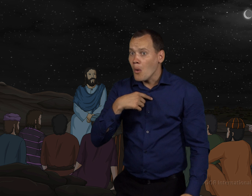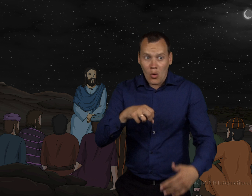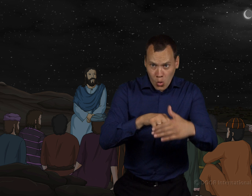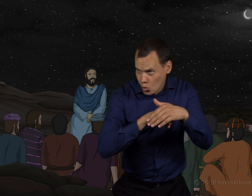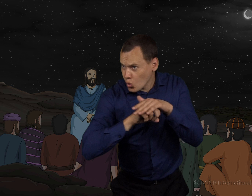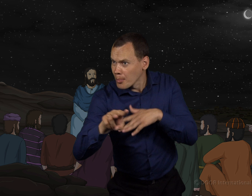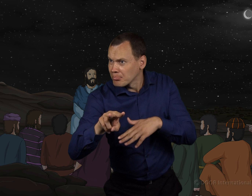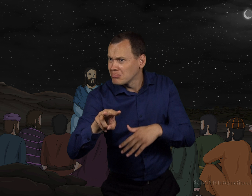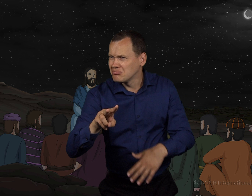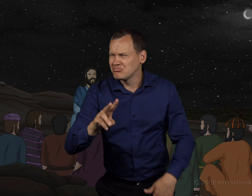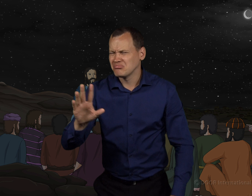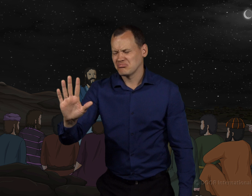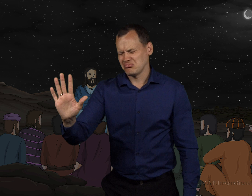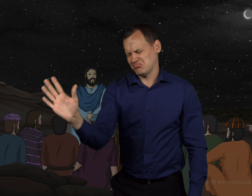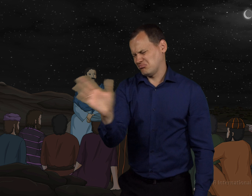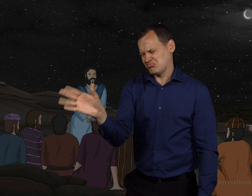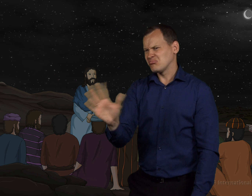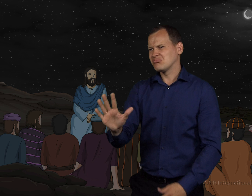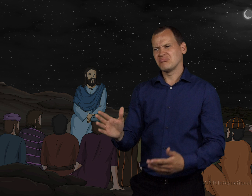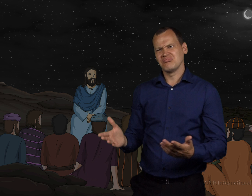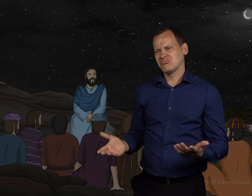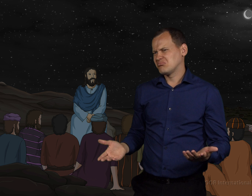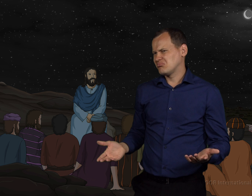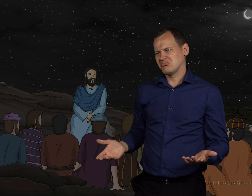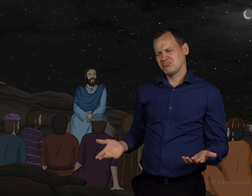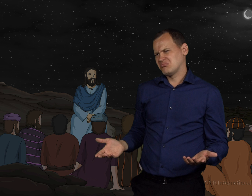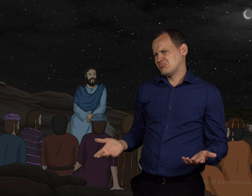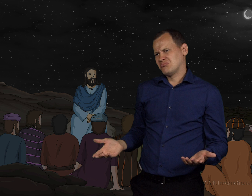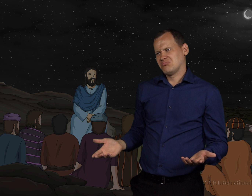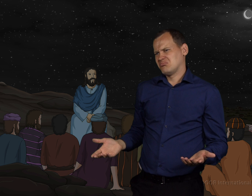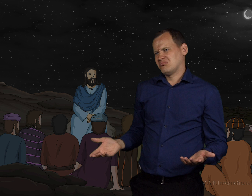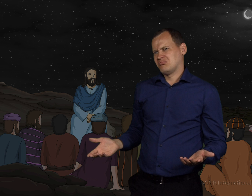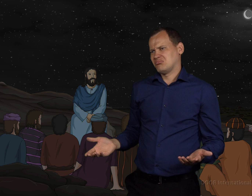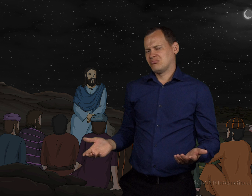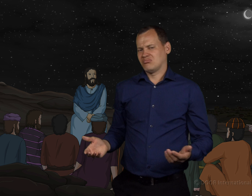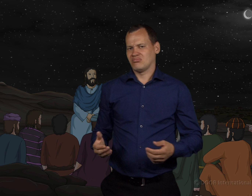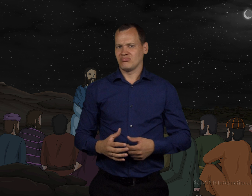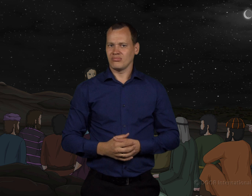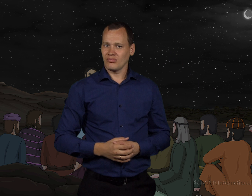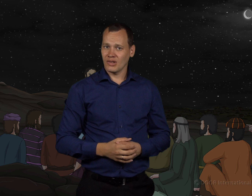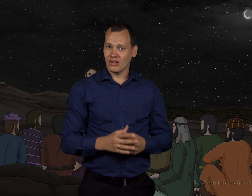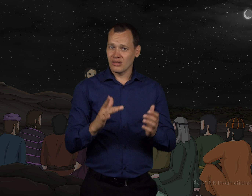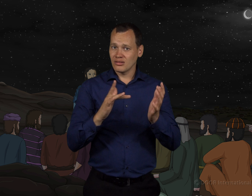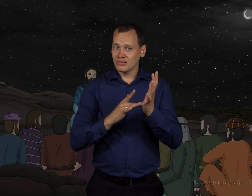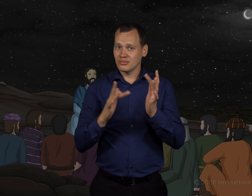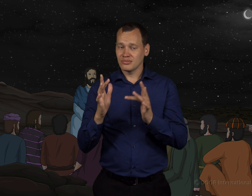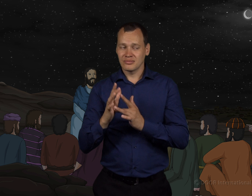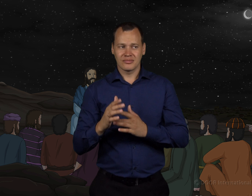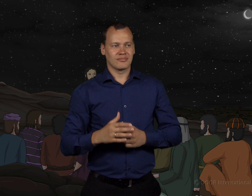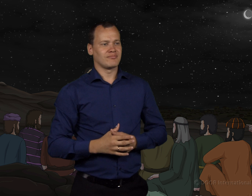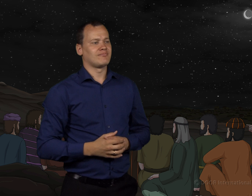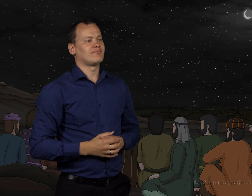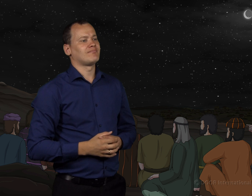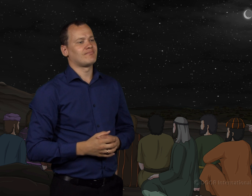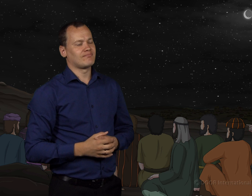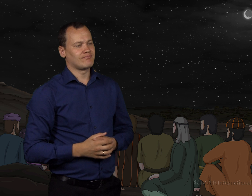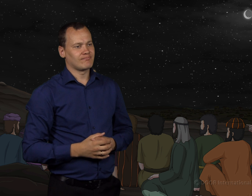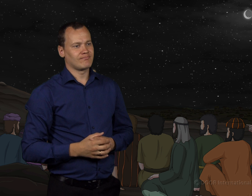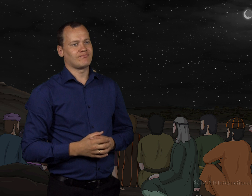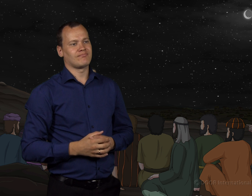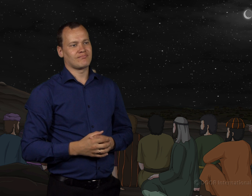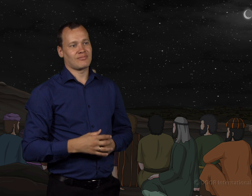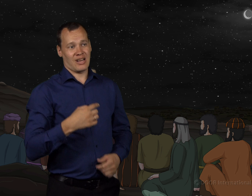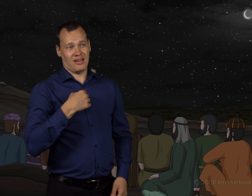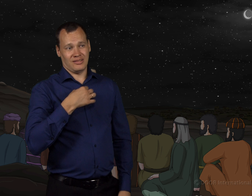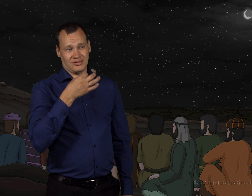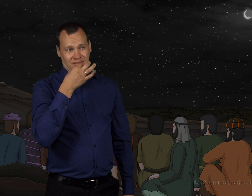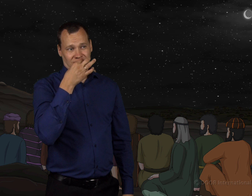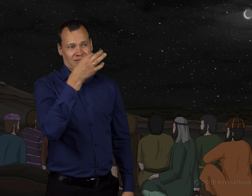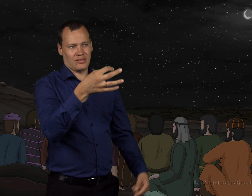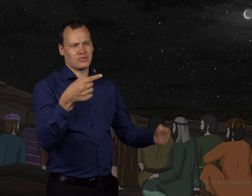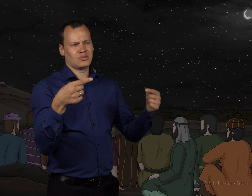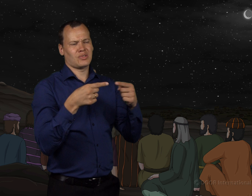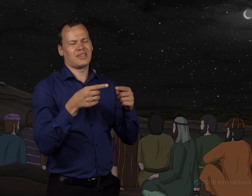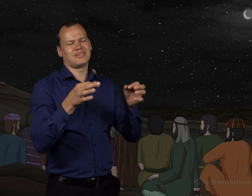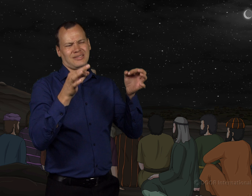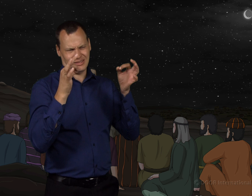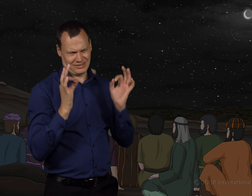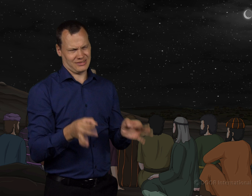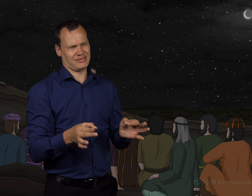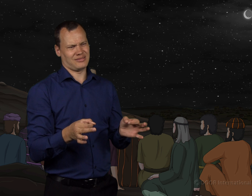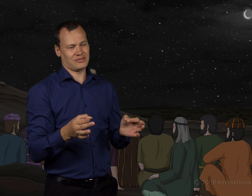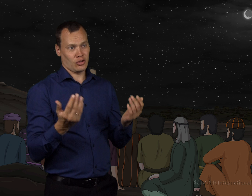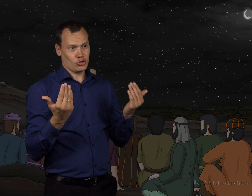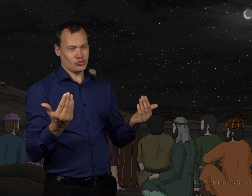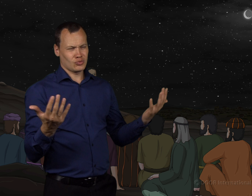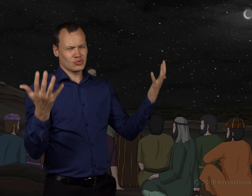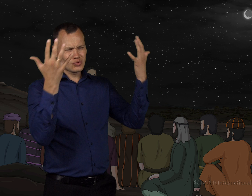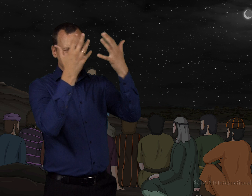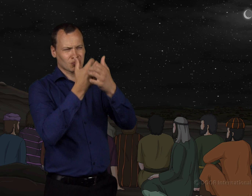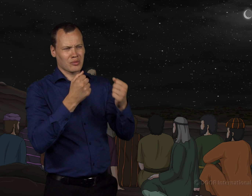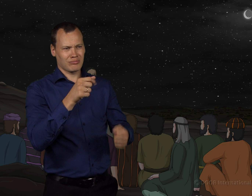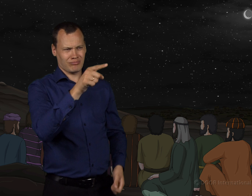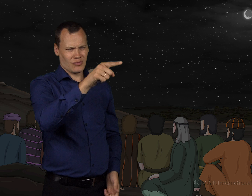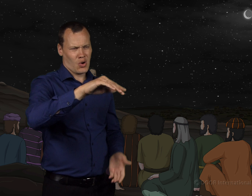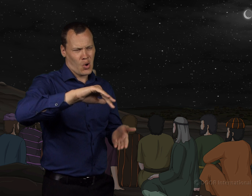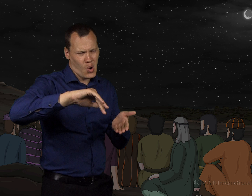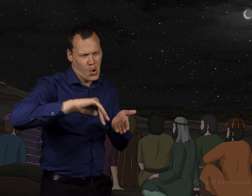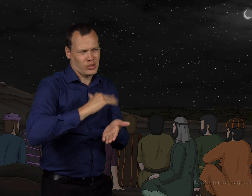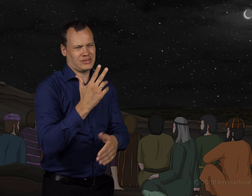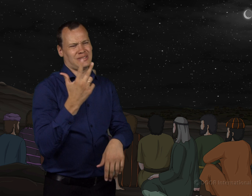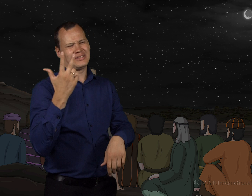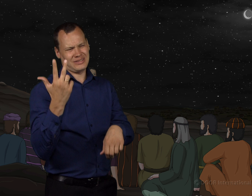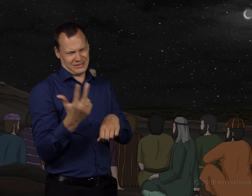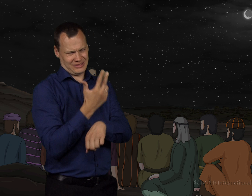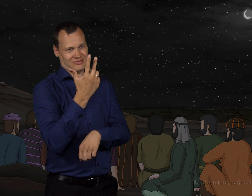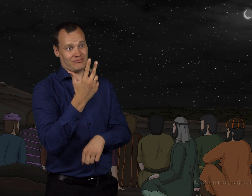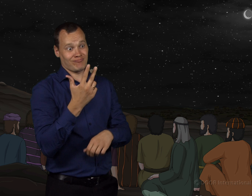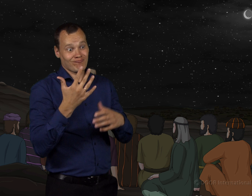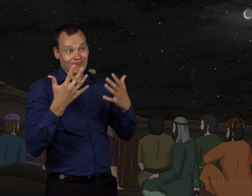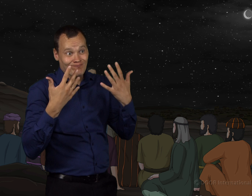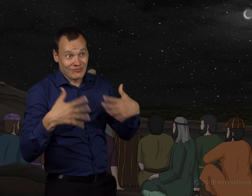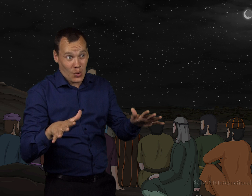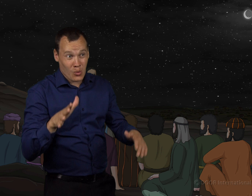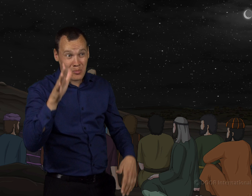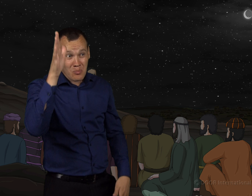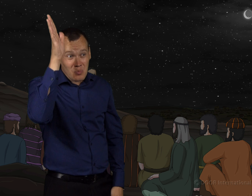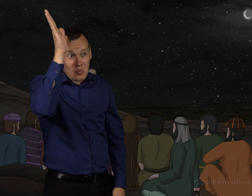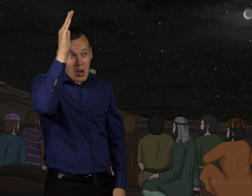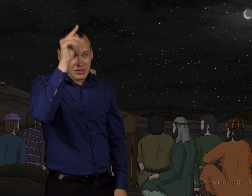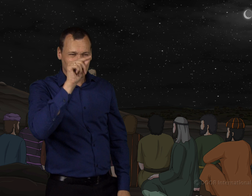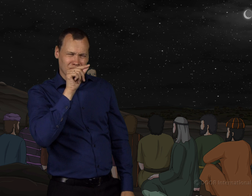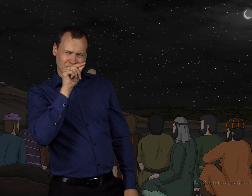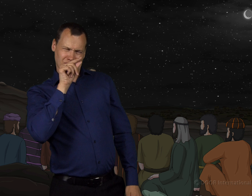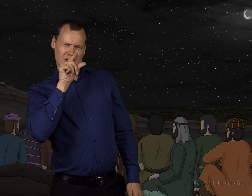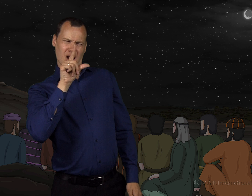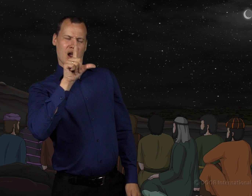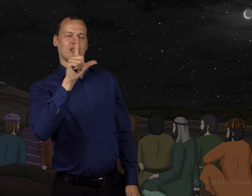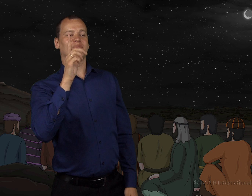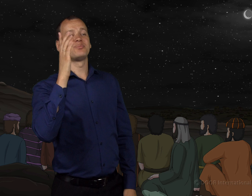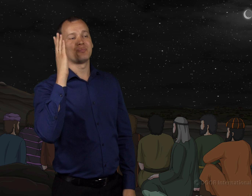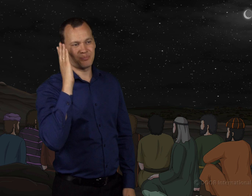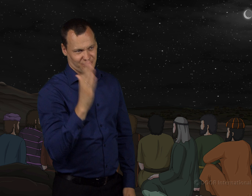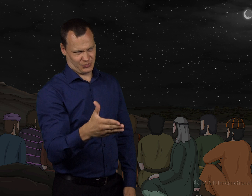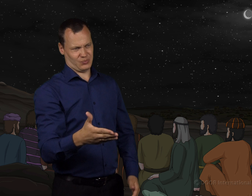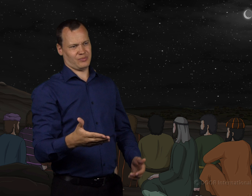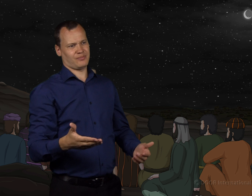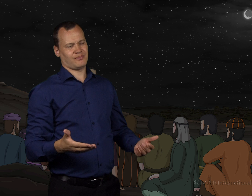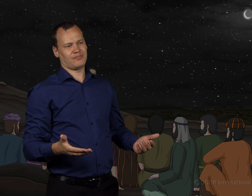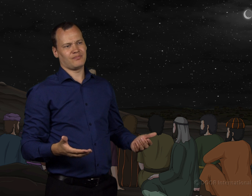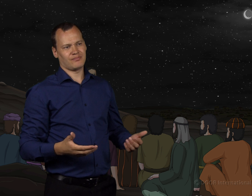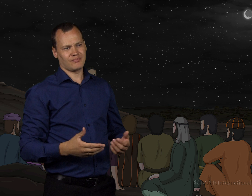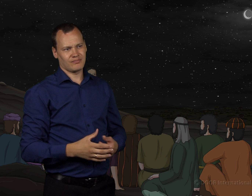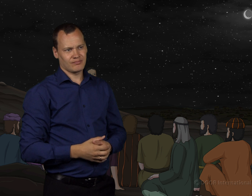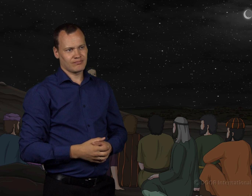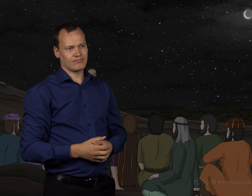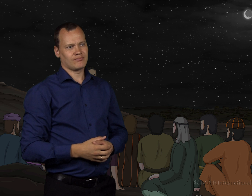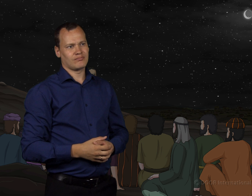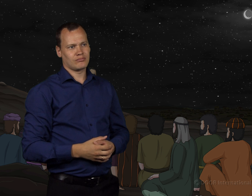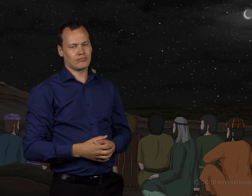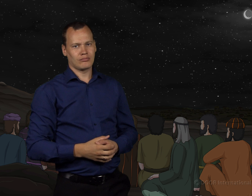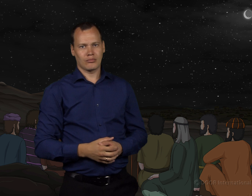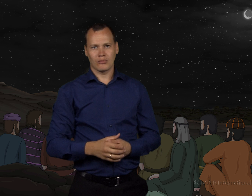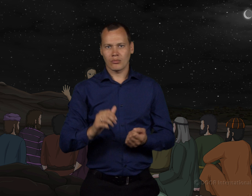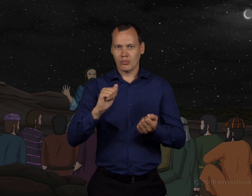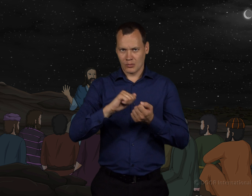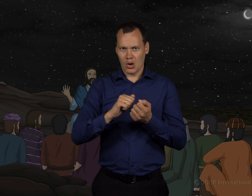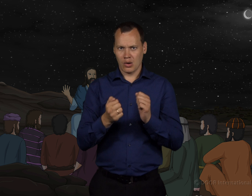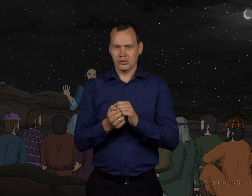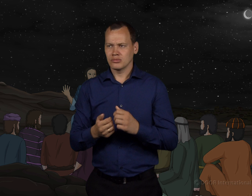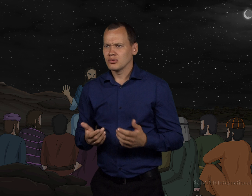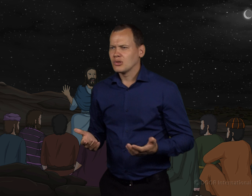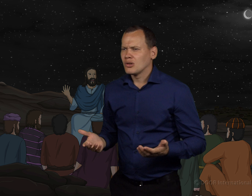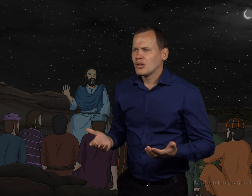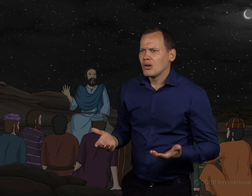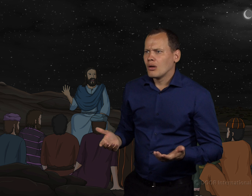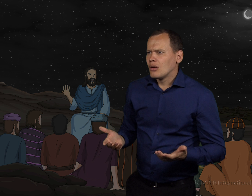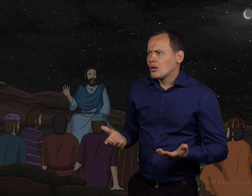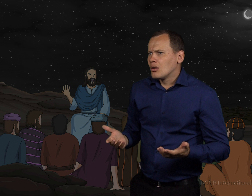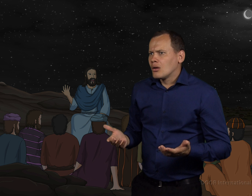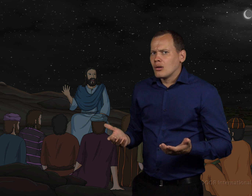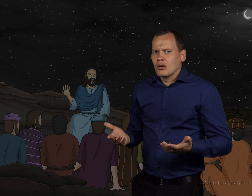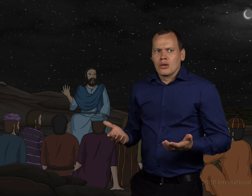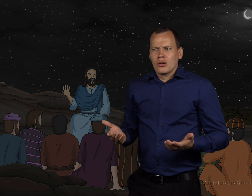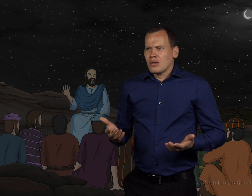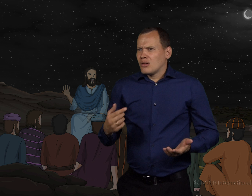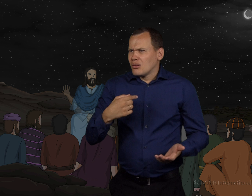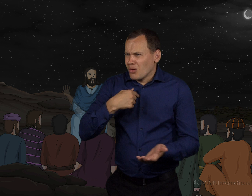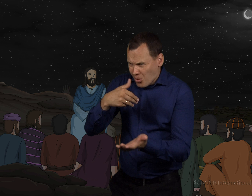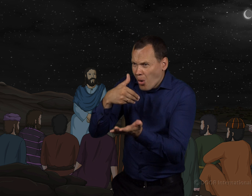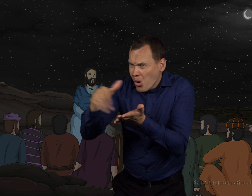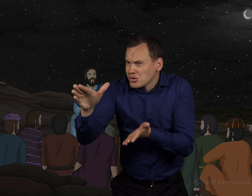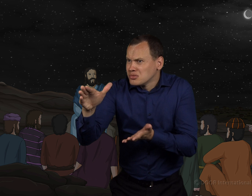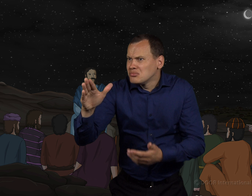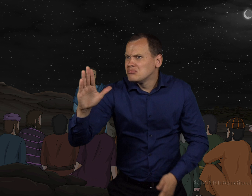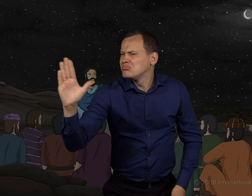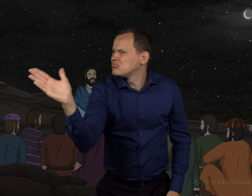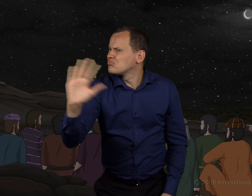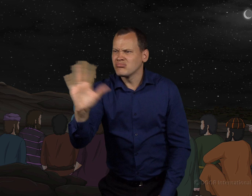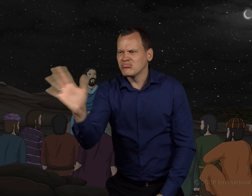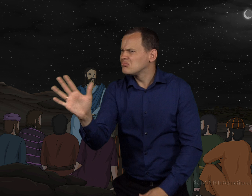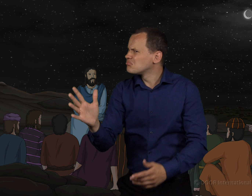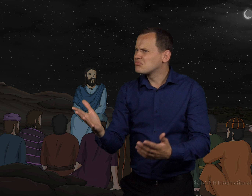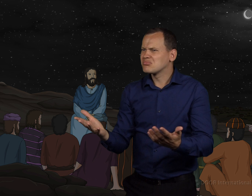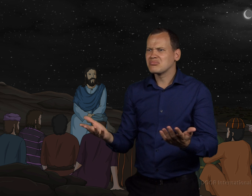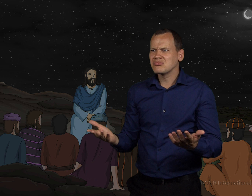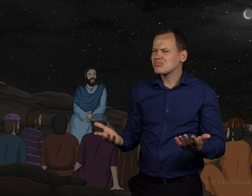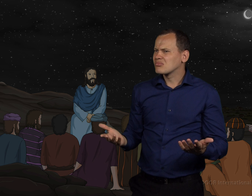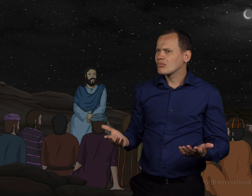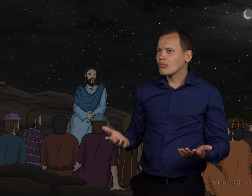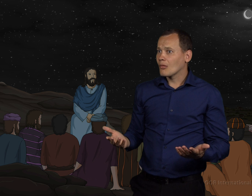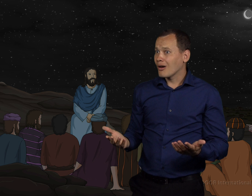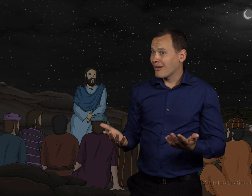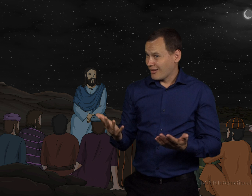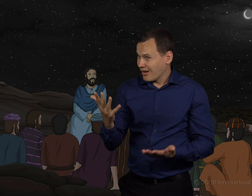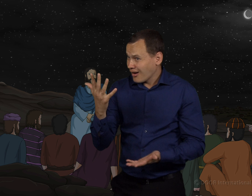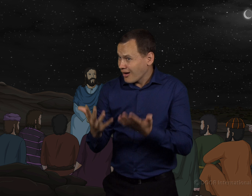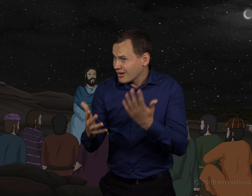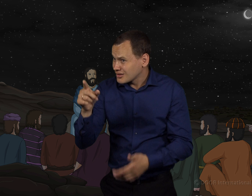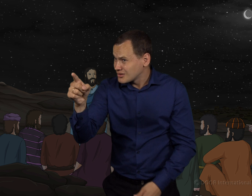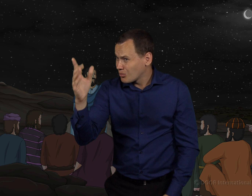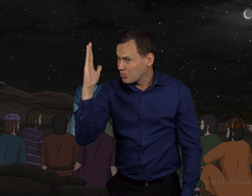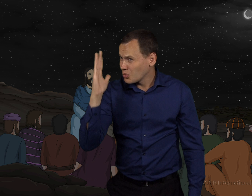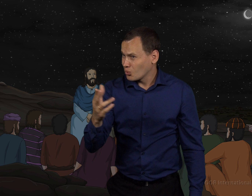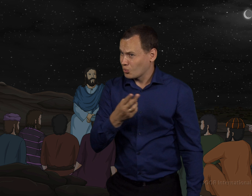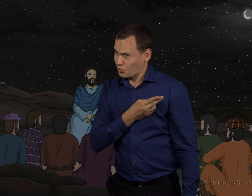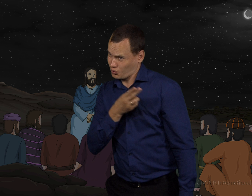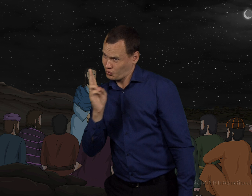“Truly I tell you,” Jesus declared, “this very night, before the rooster crows, you will deny Me three times.”